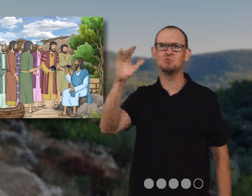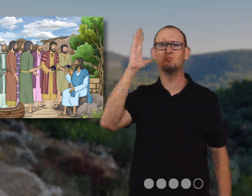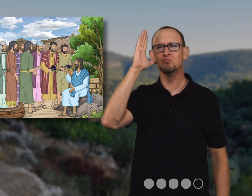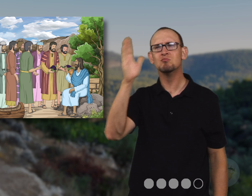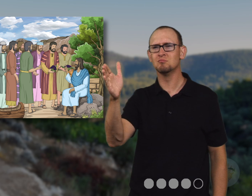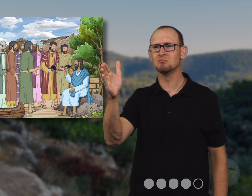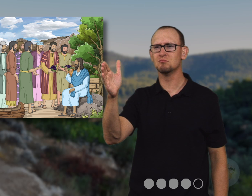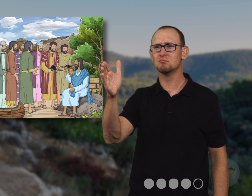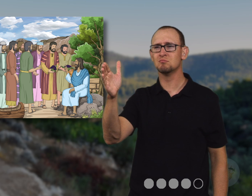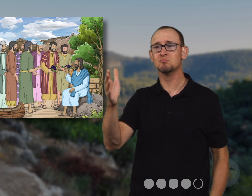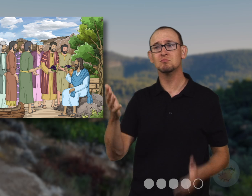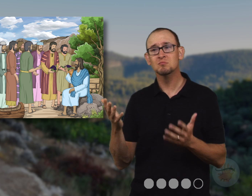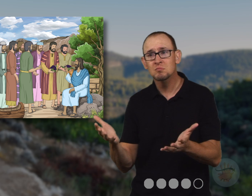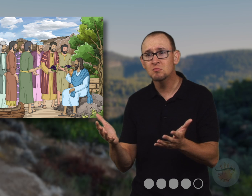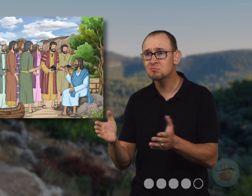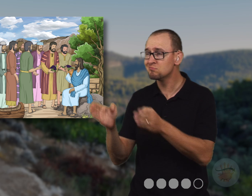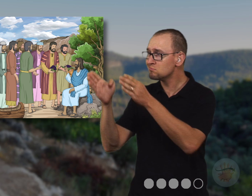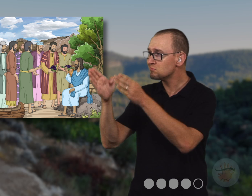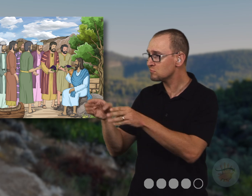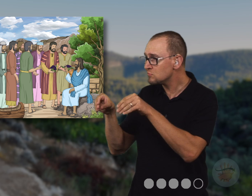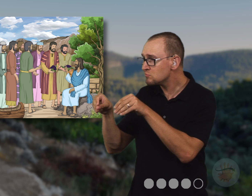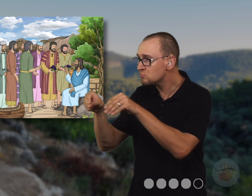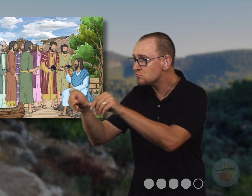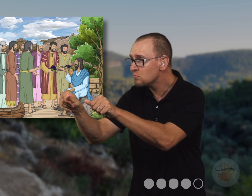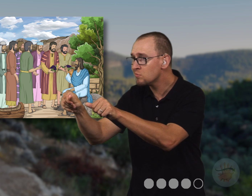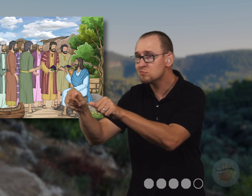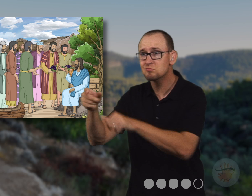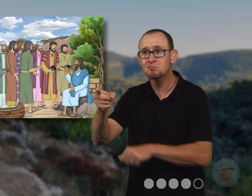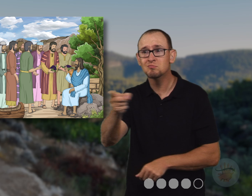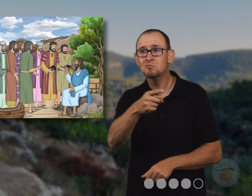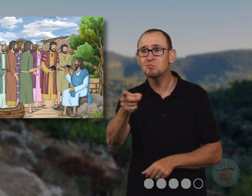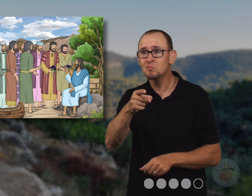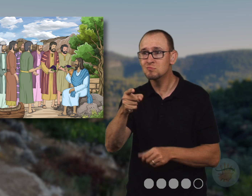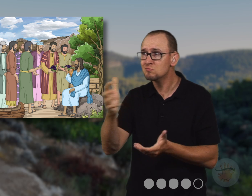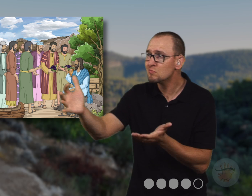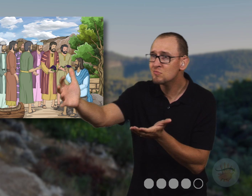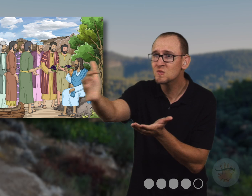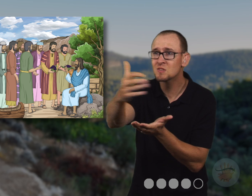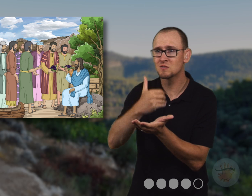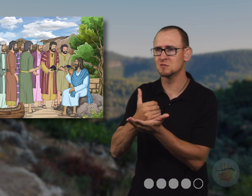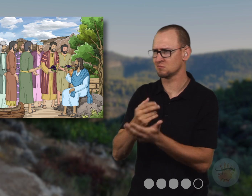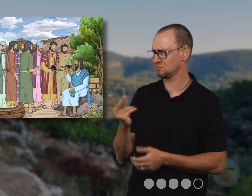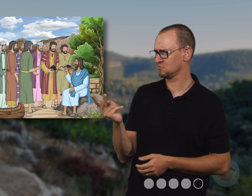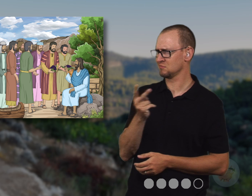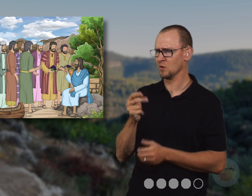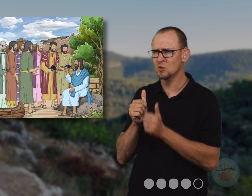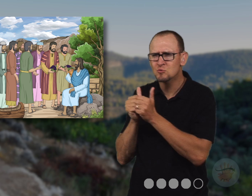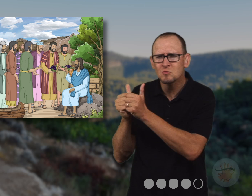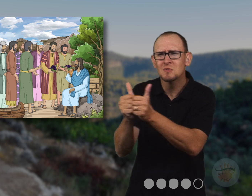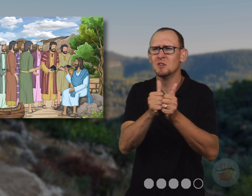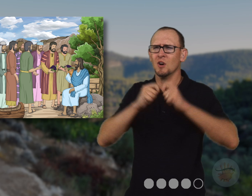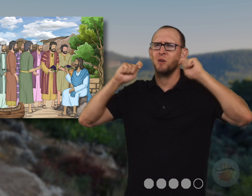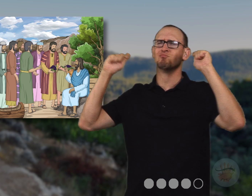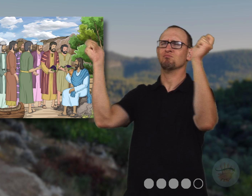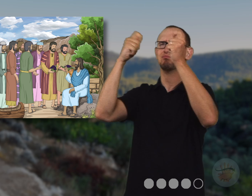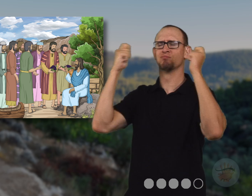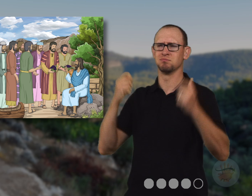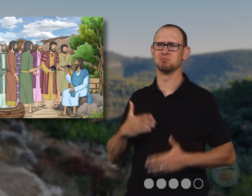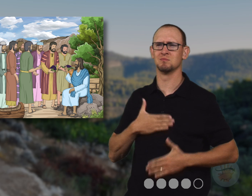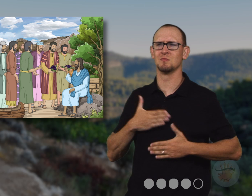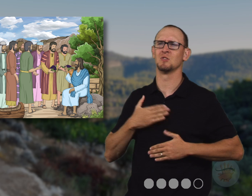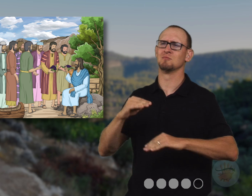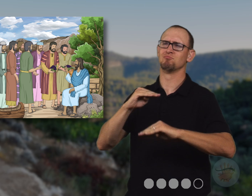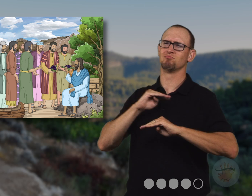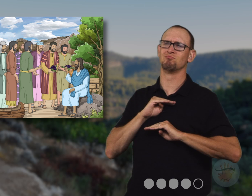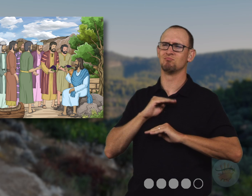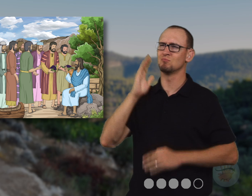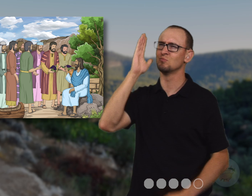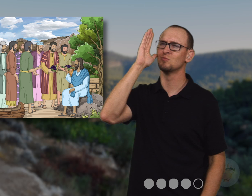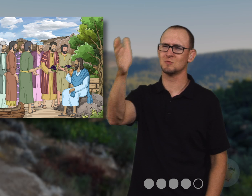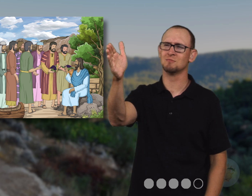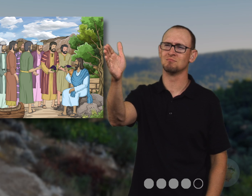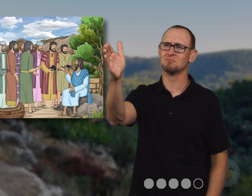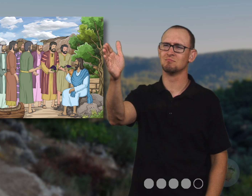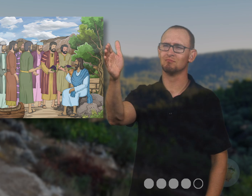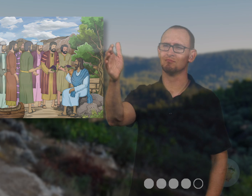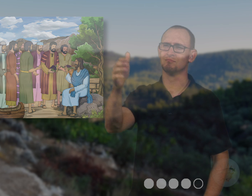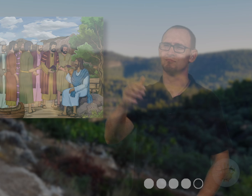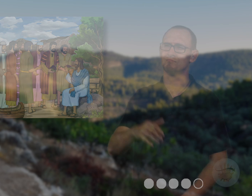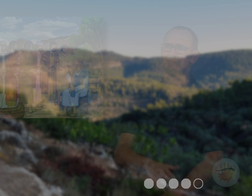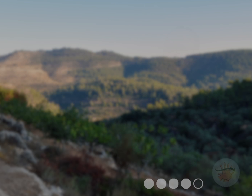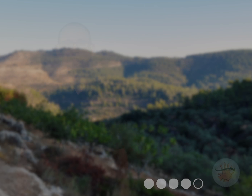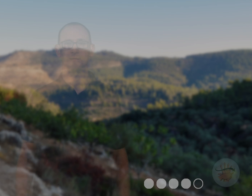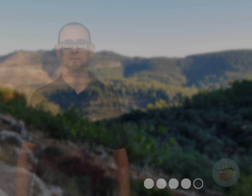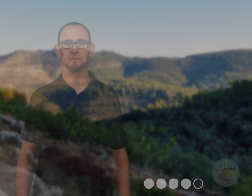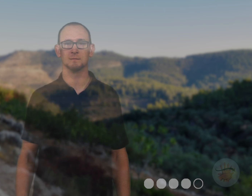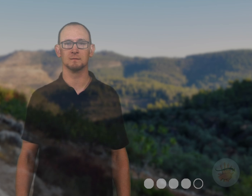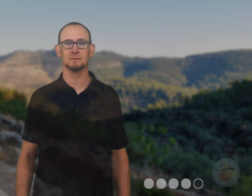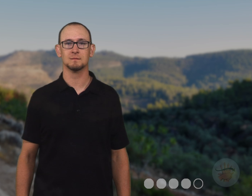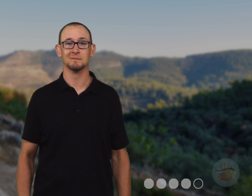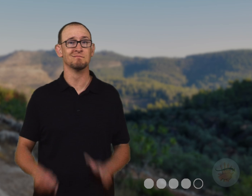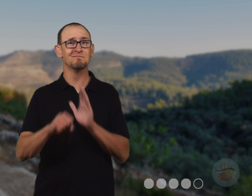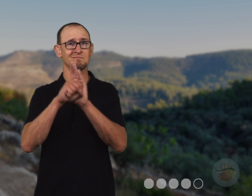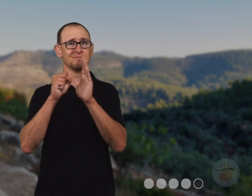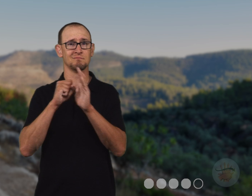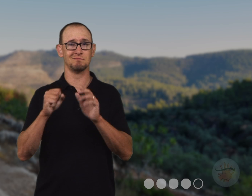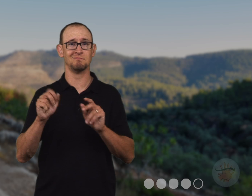others have done the hard work, and now you have taken up their labor.”